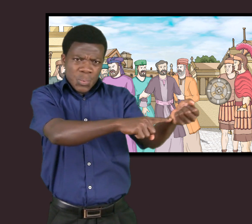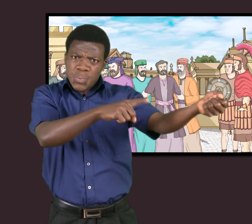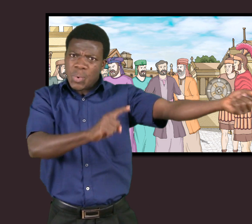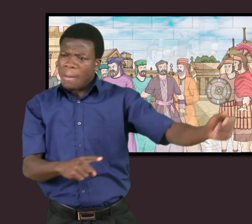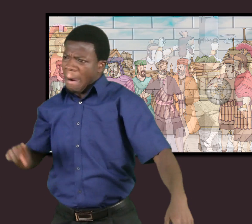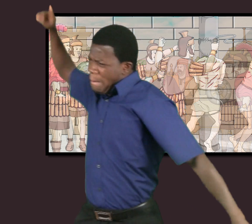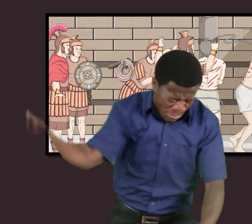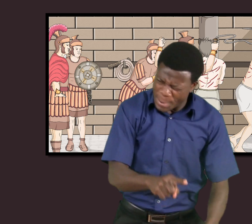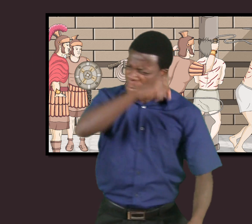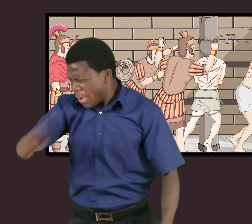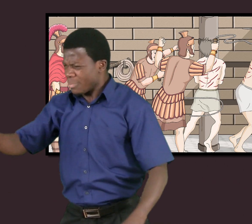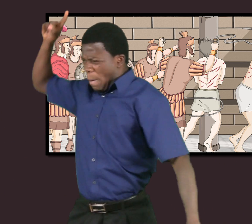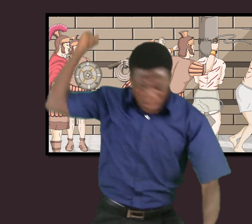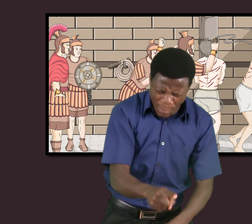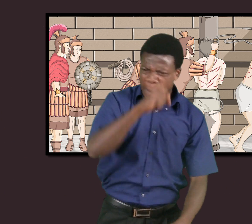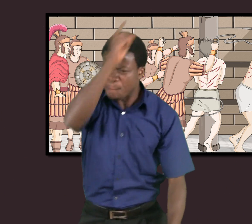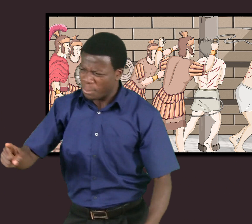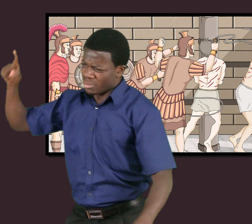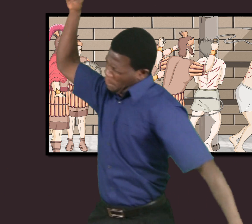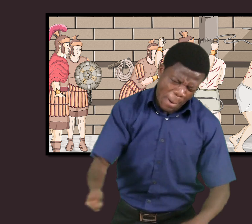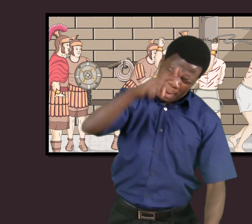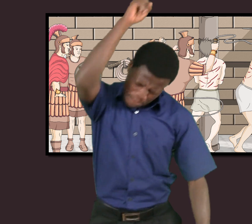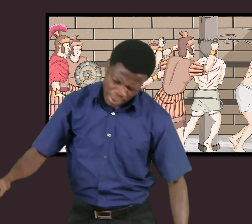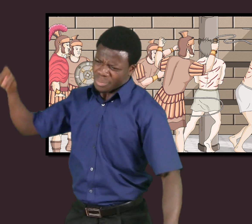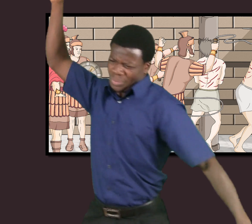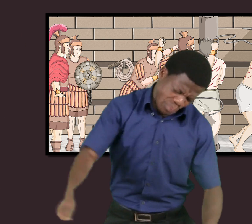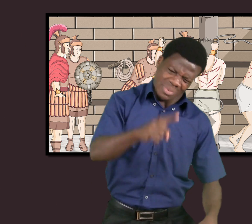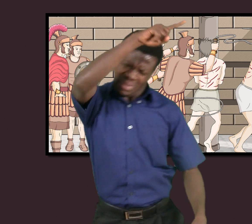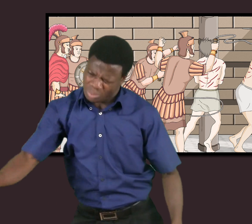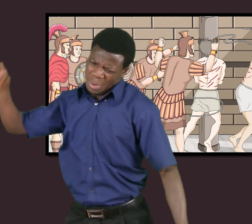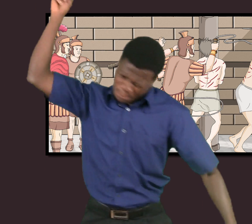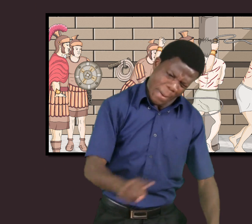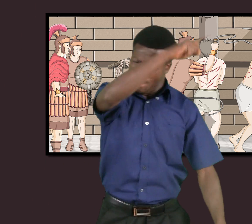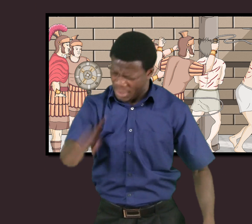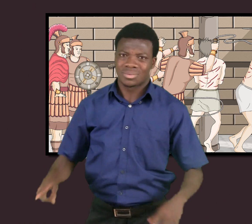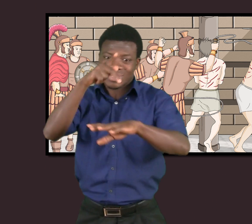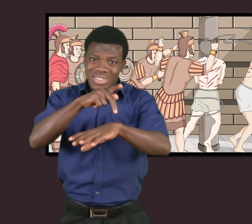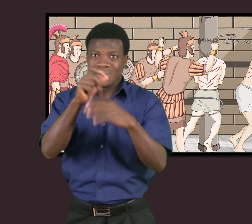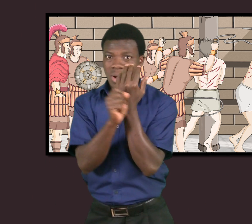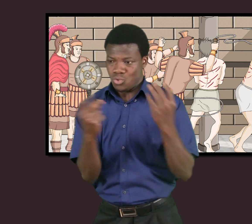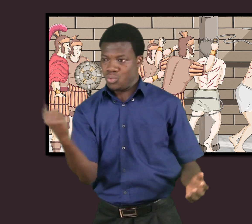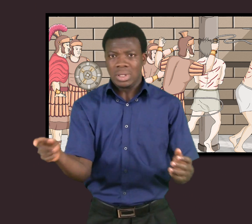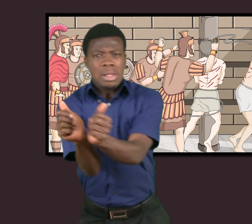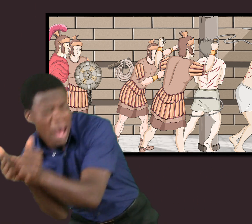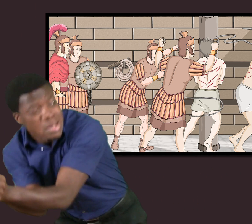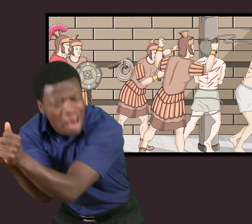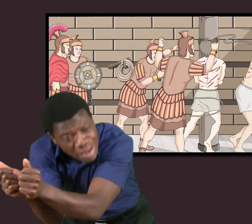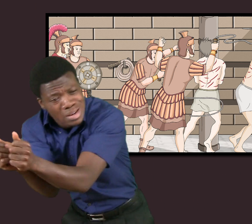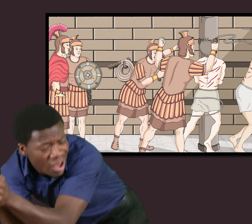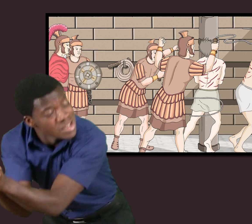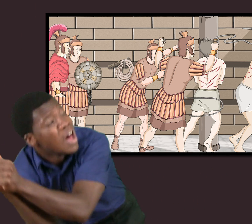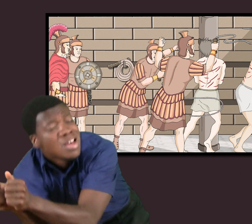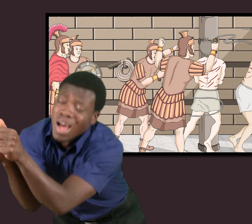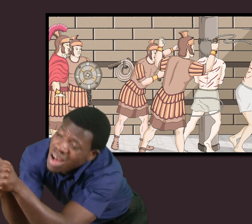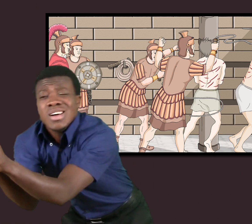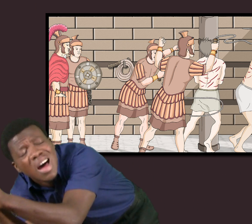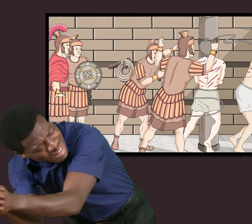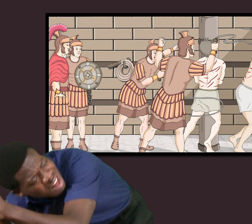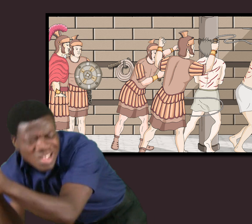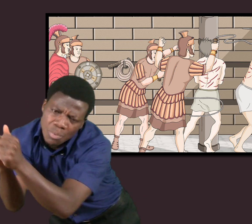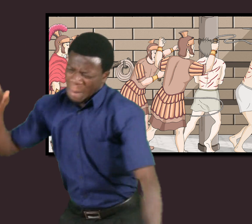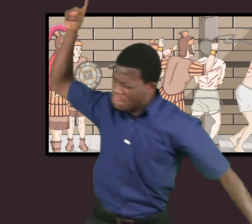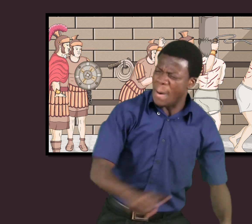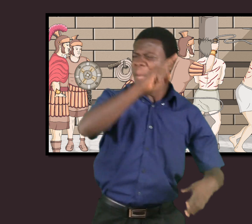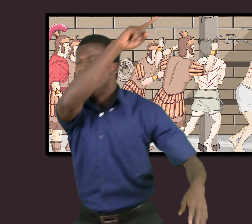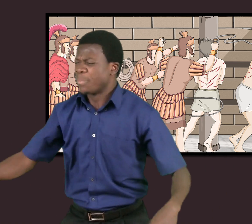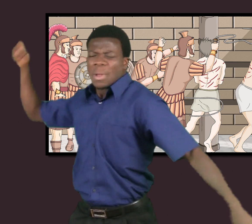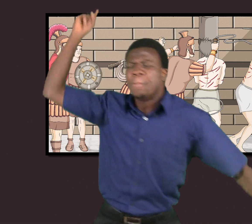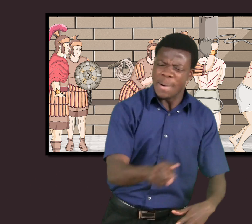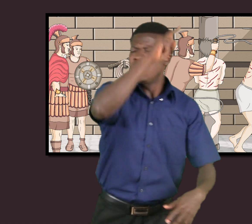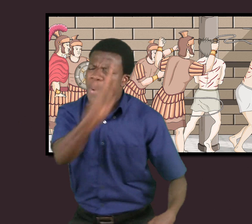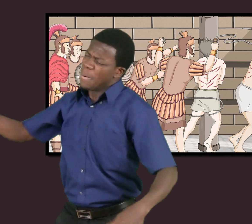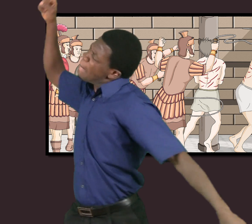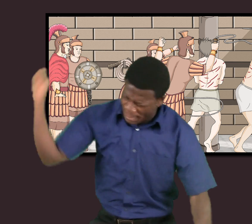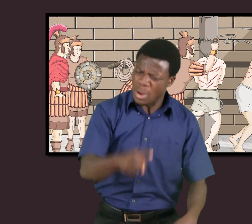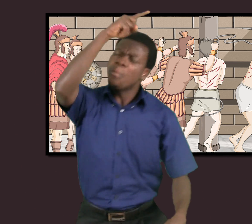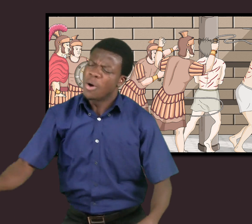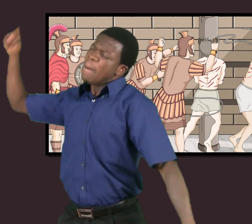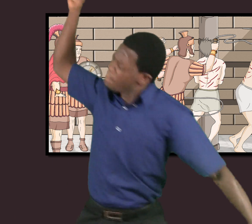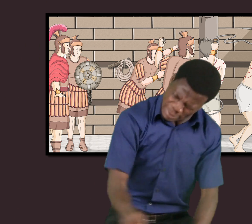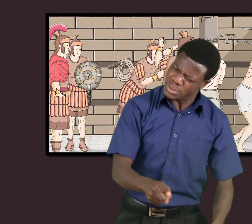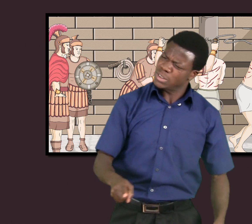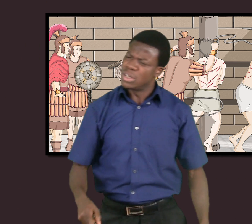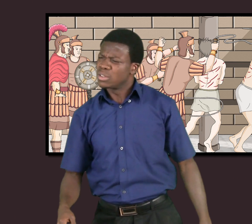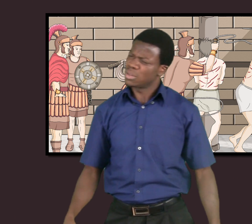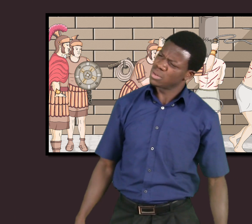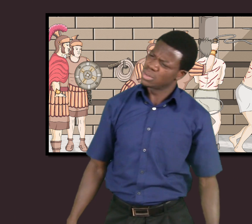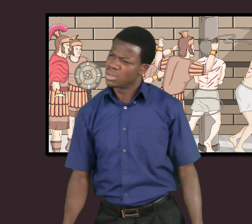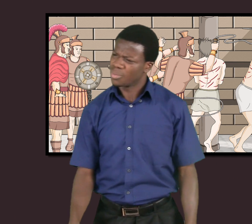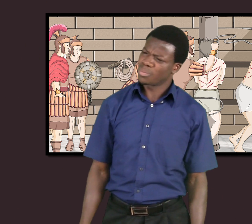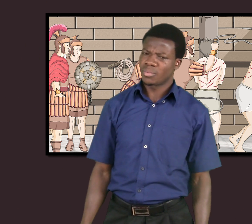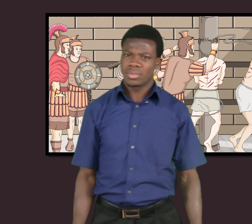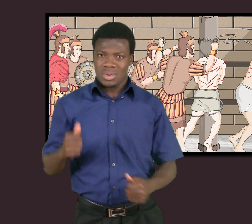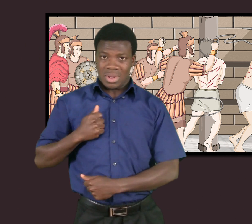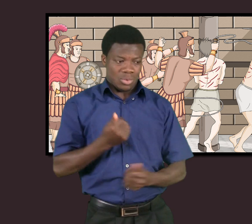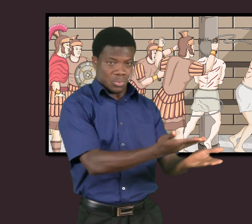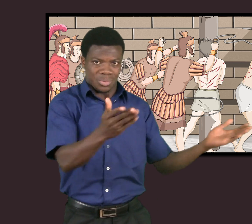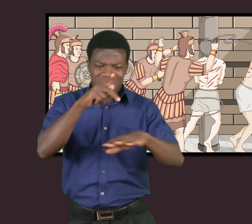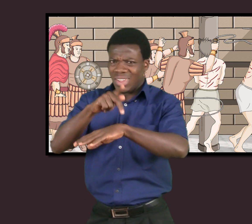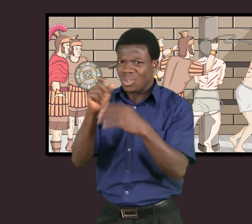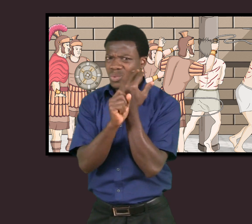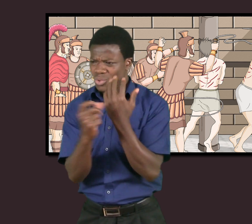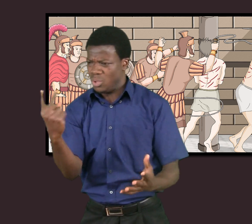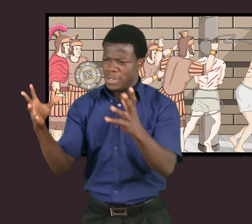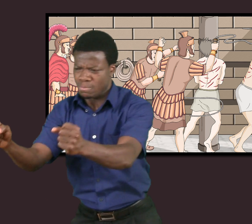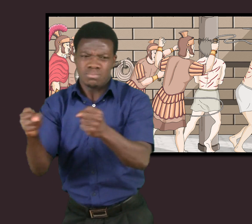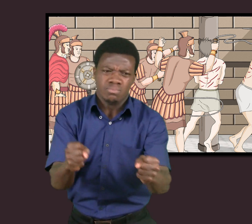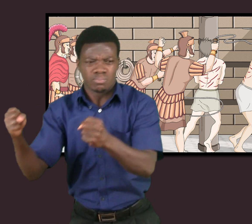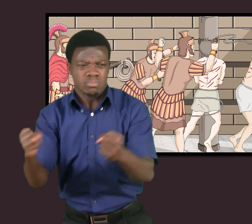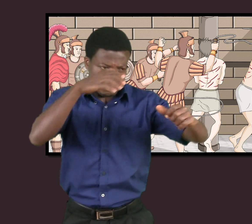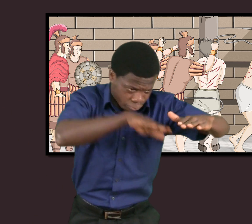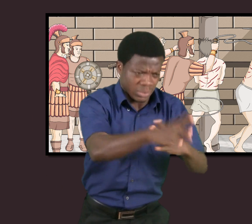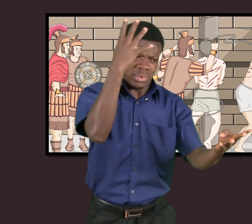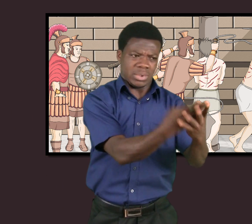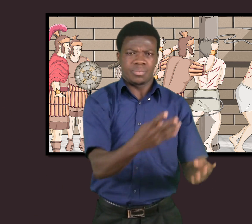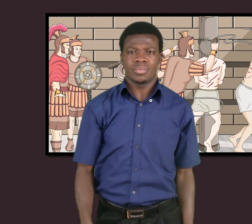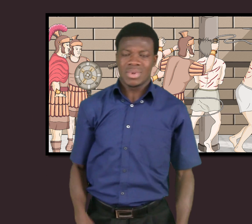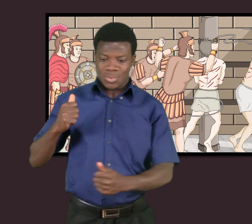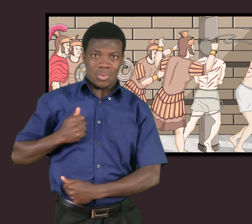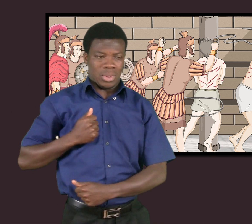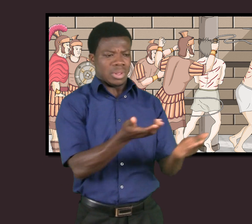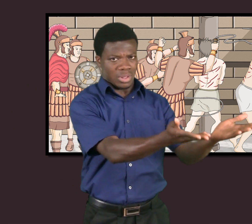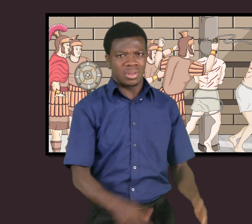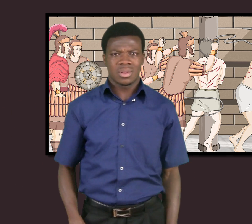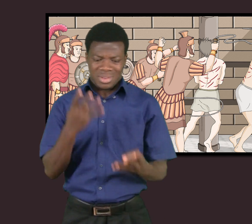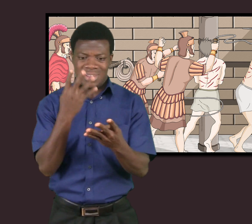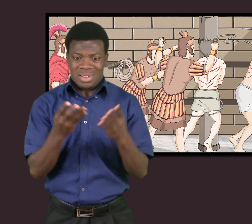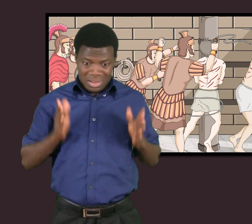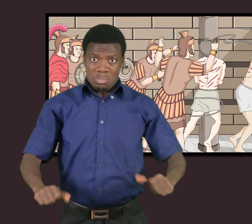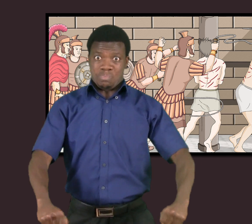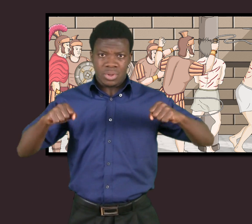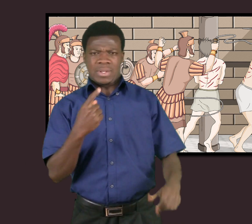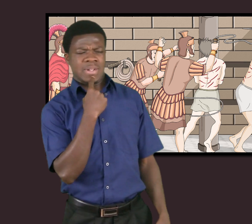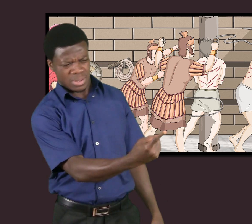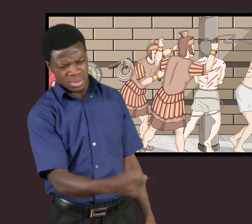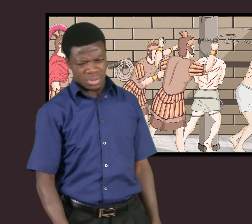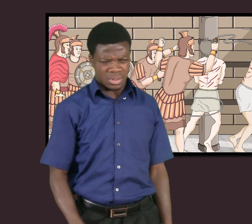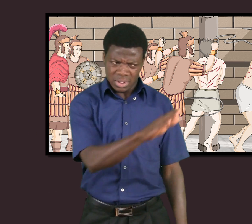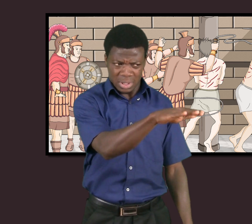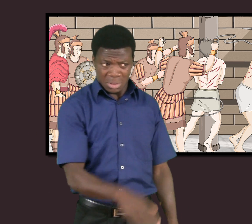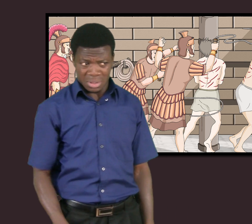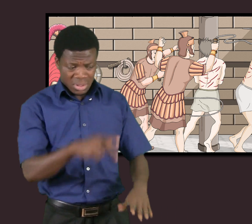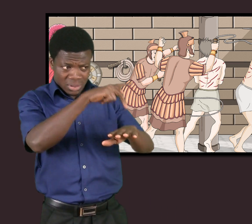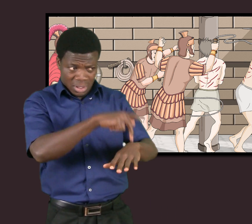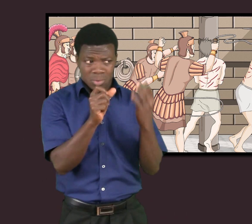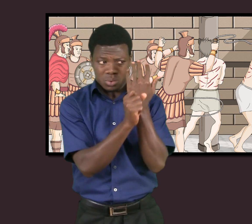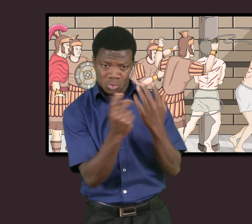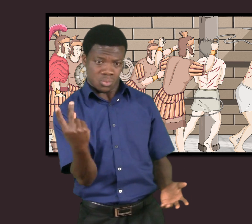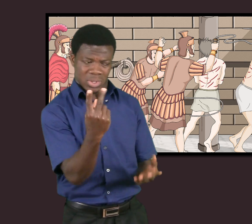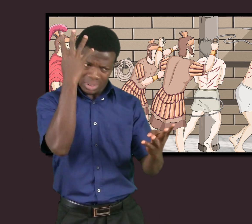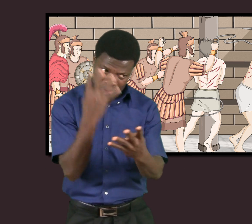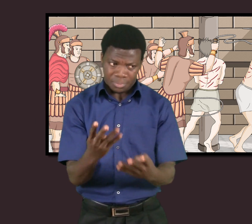The crowd joined in the attack against Paul and Silas, and the magistrates ordered that they be stripped and beaten with rods.